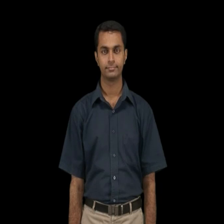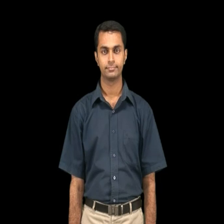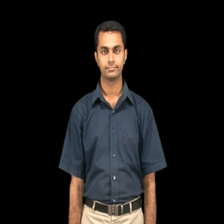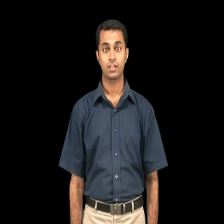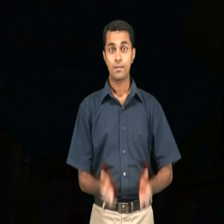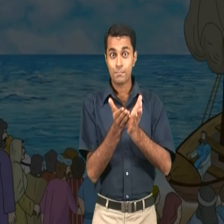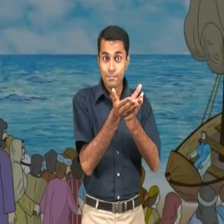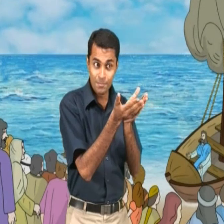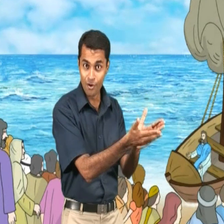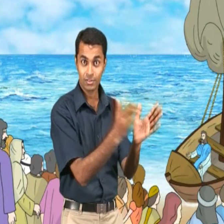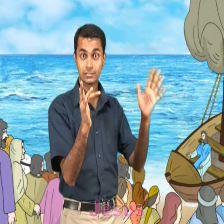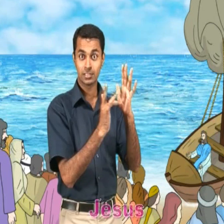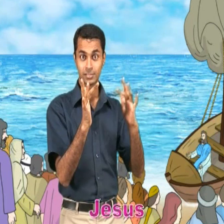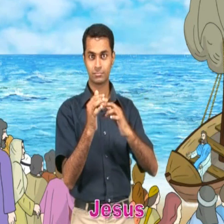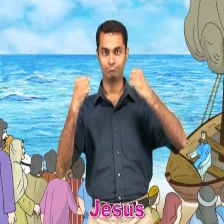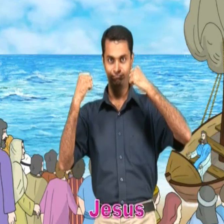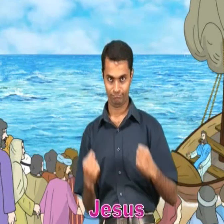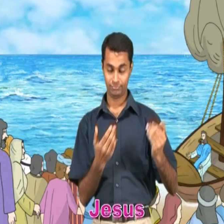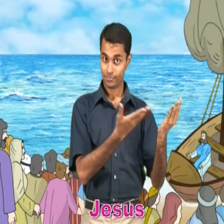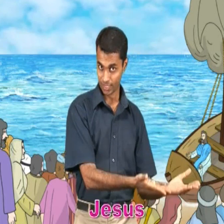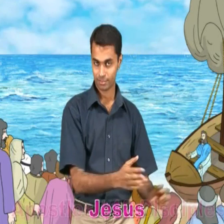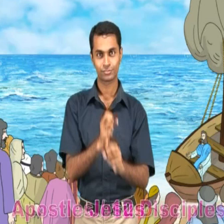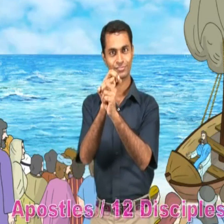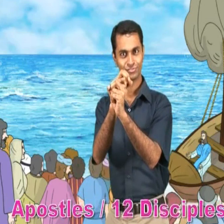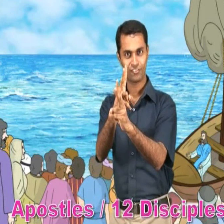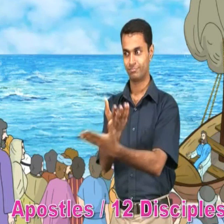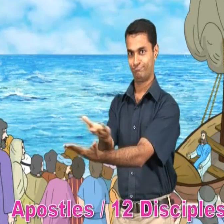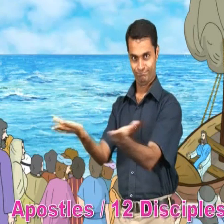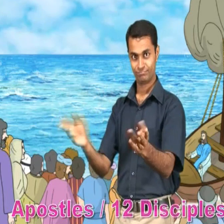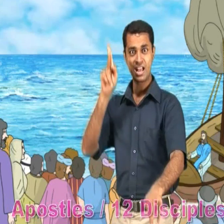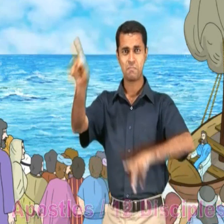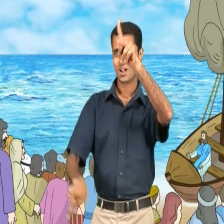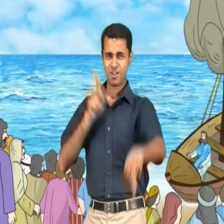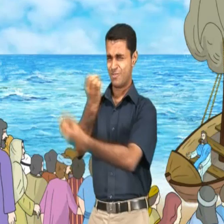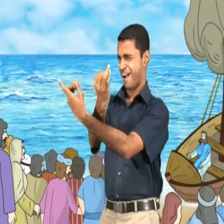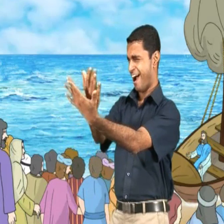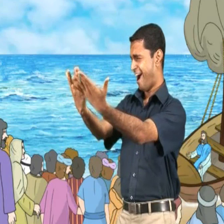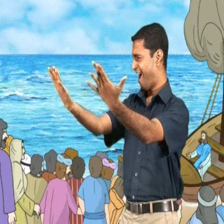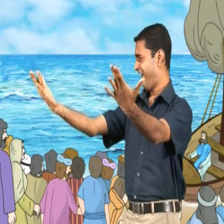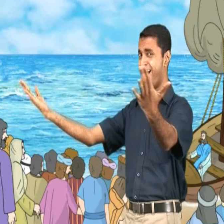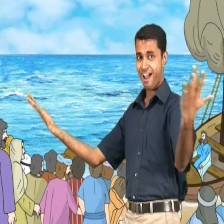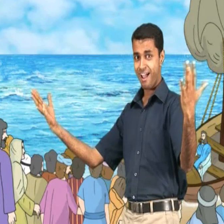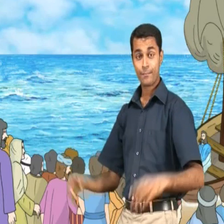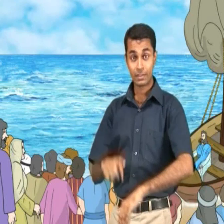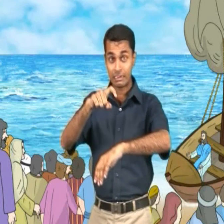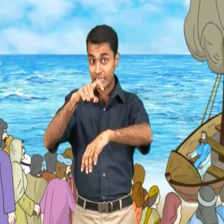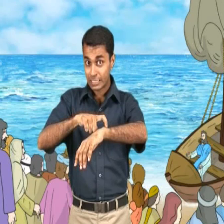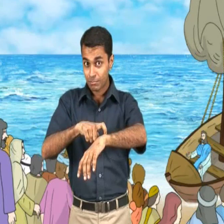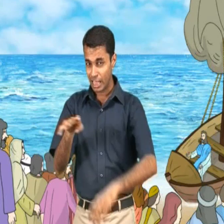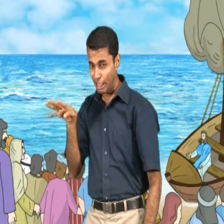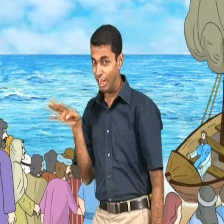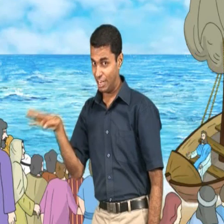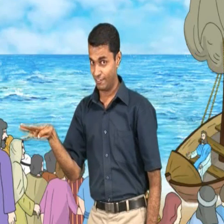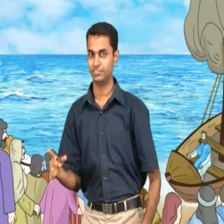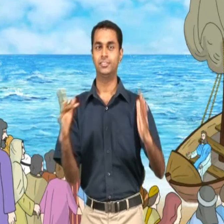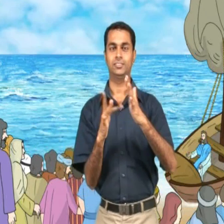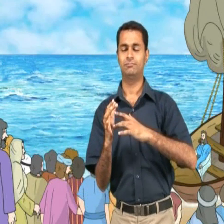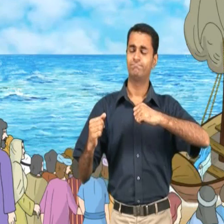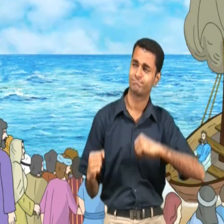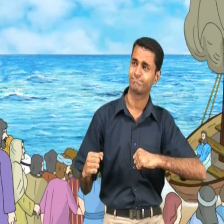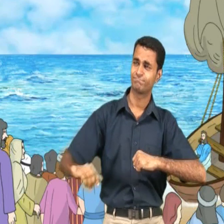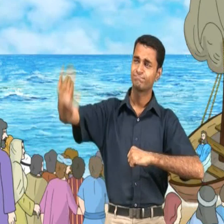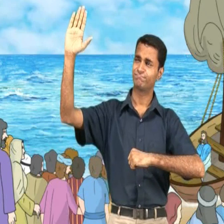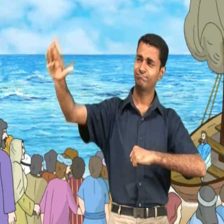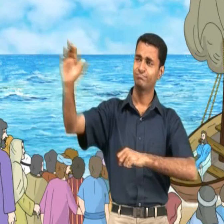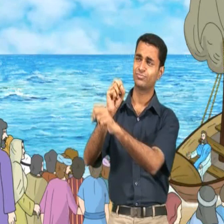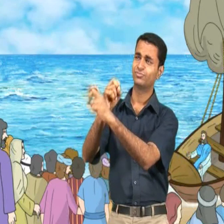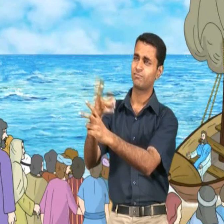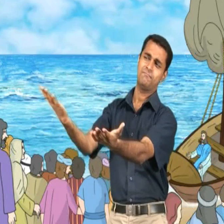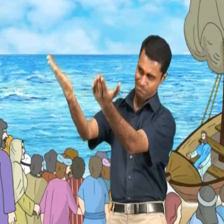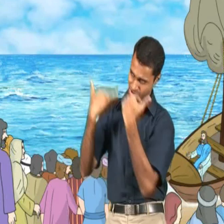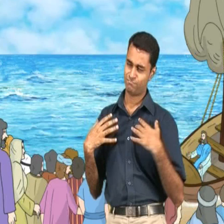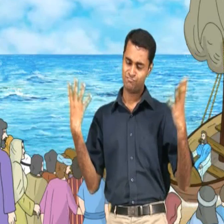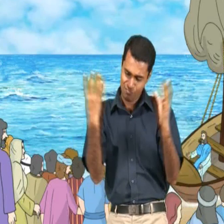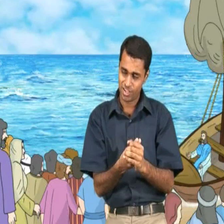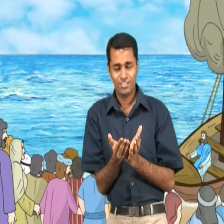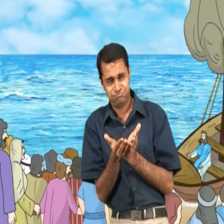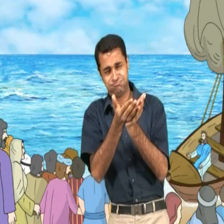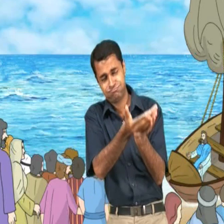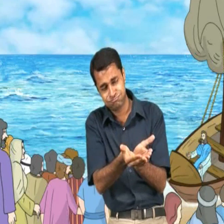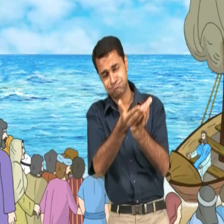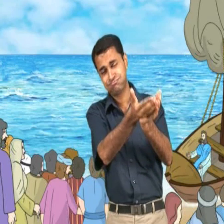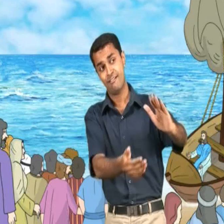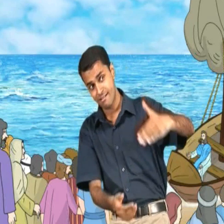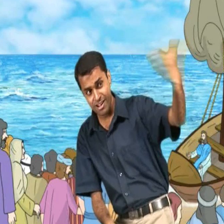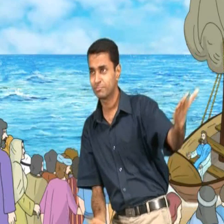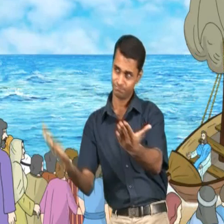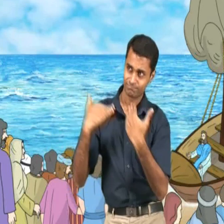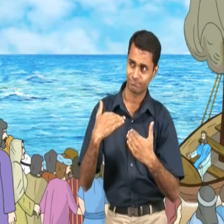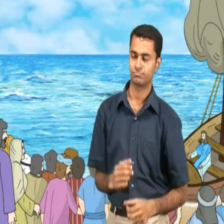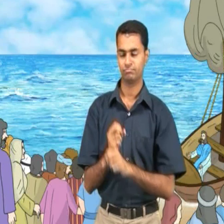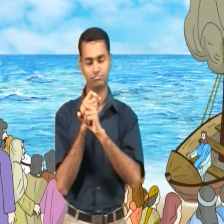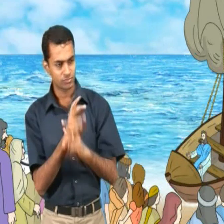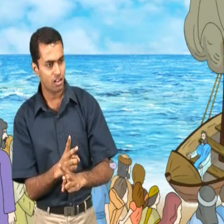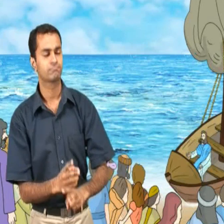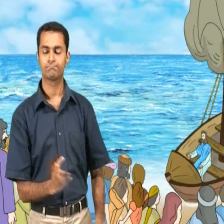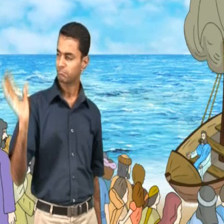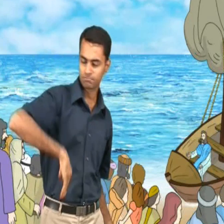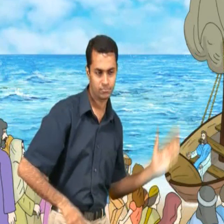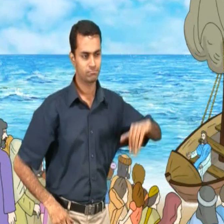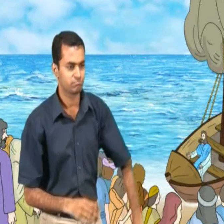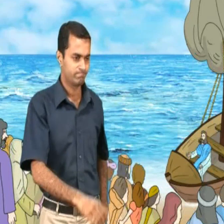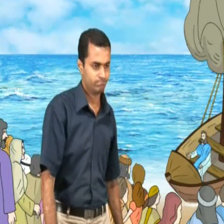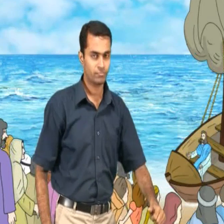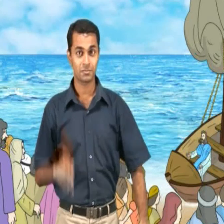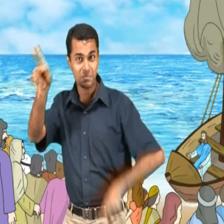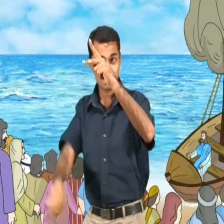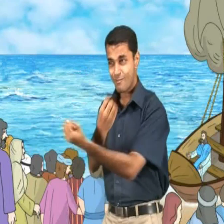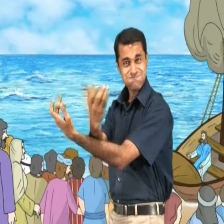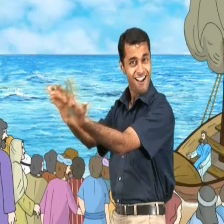When that evening came, He said to His disciples, “Let us cross to the other side.”